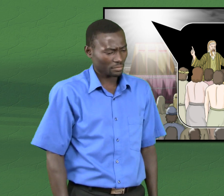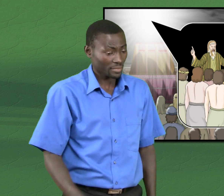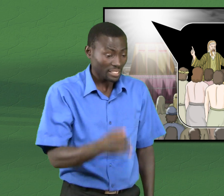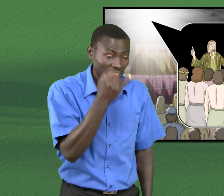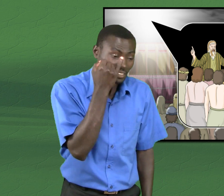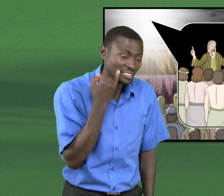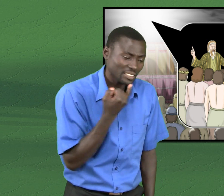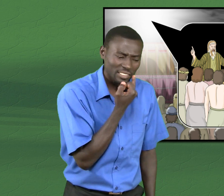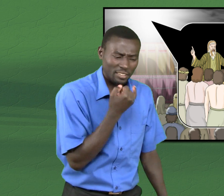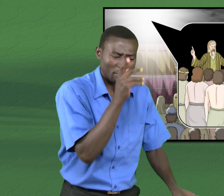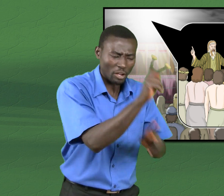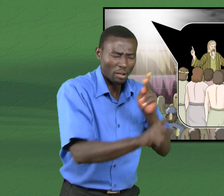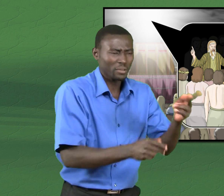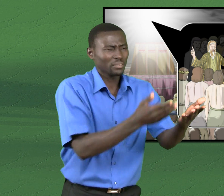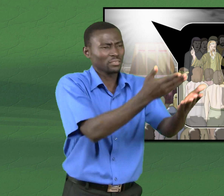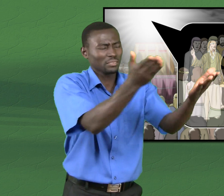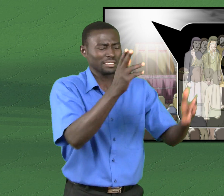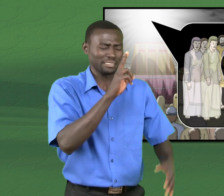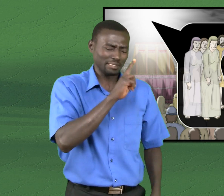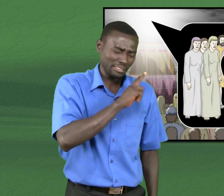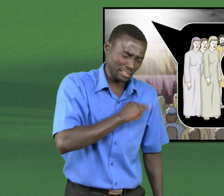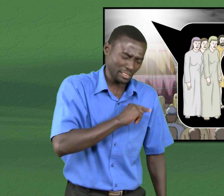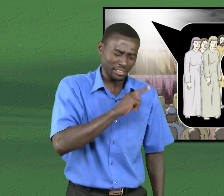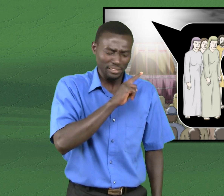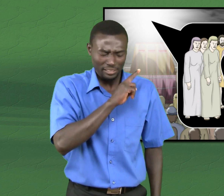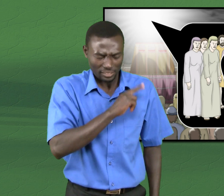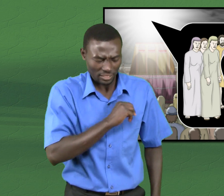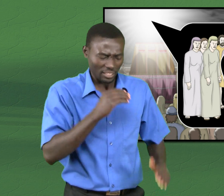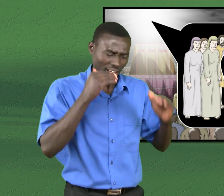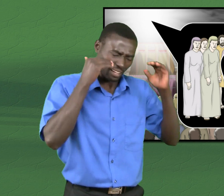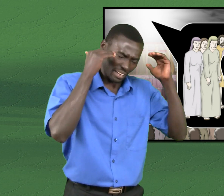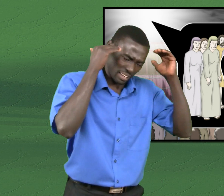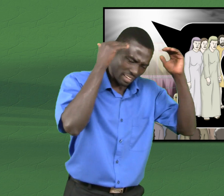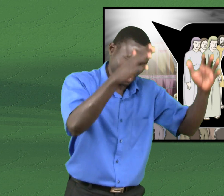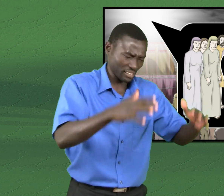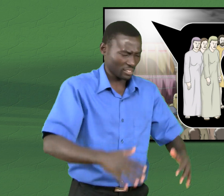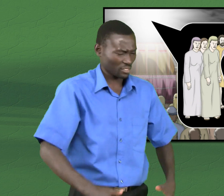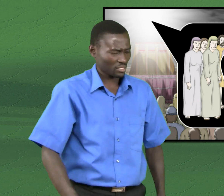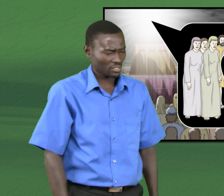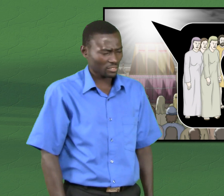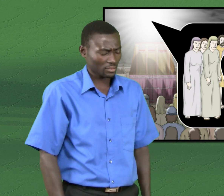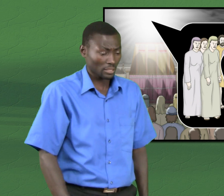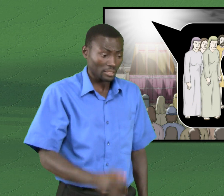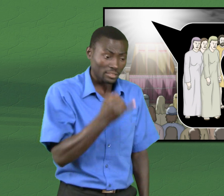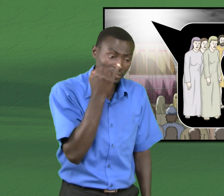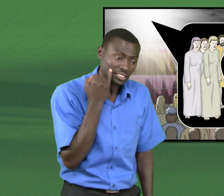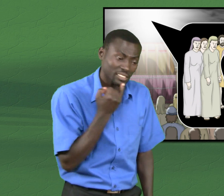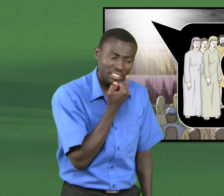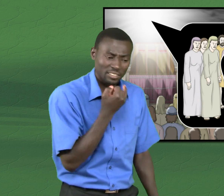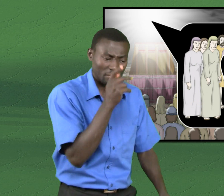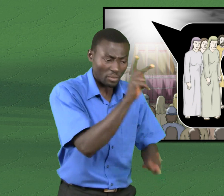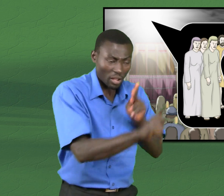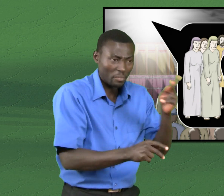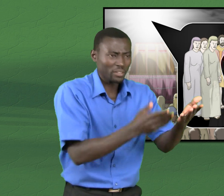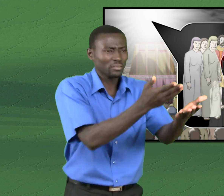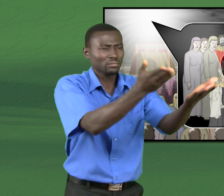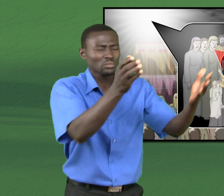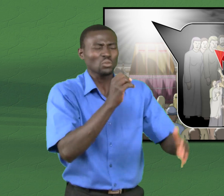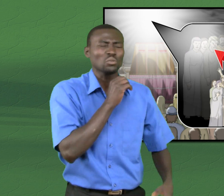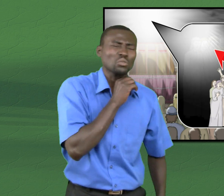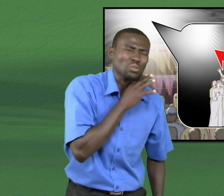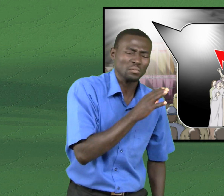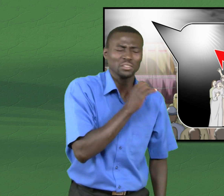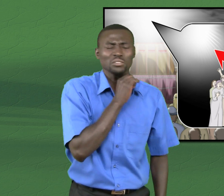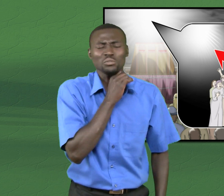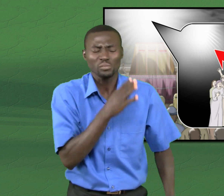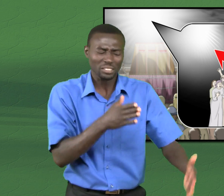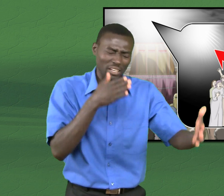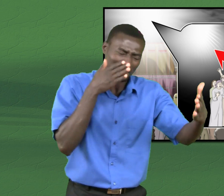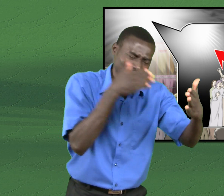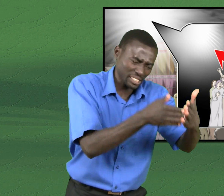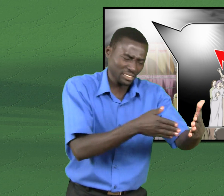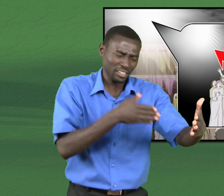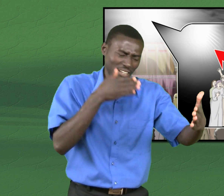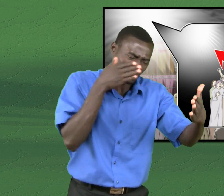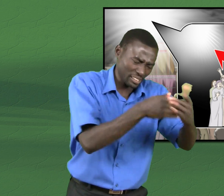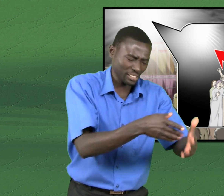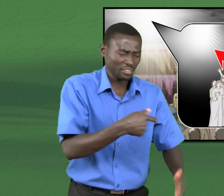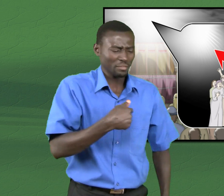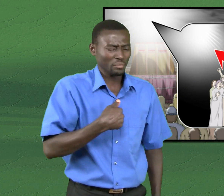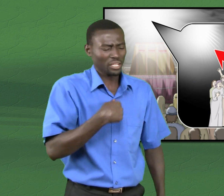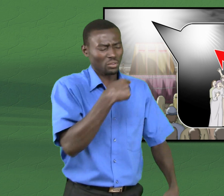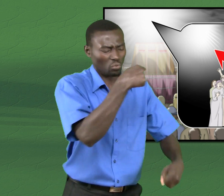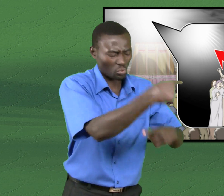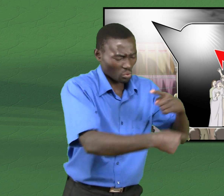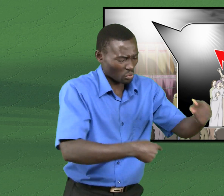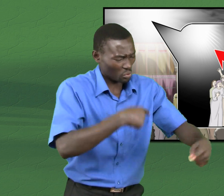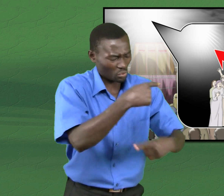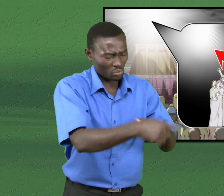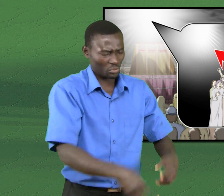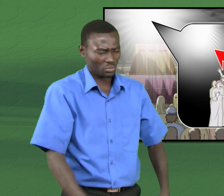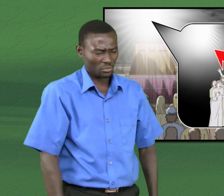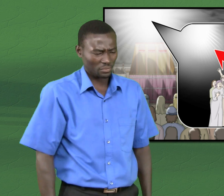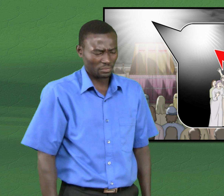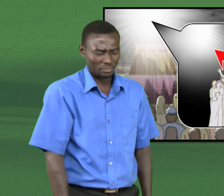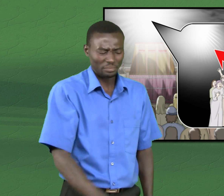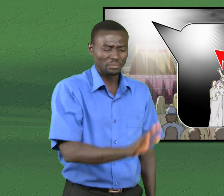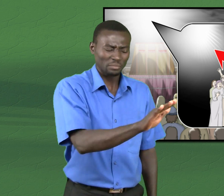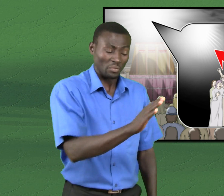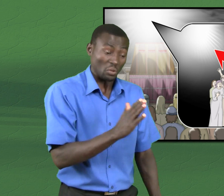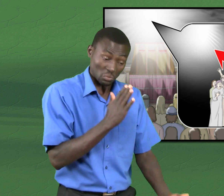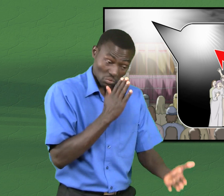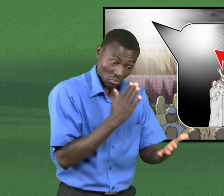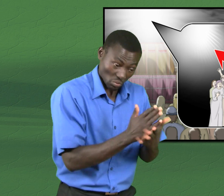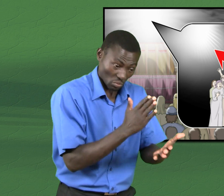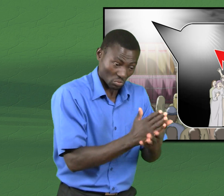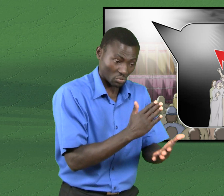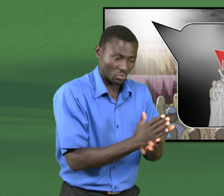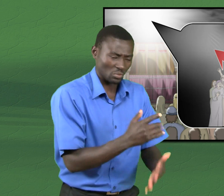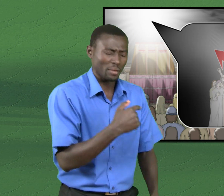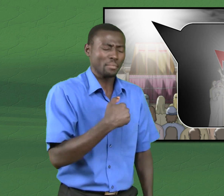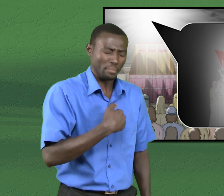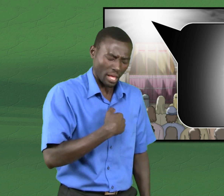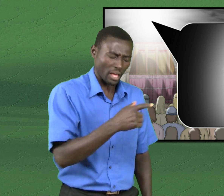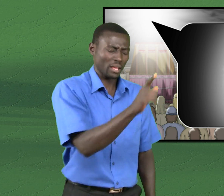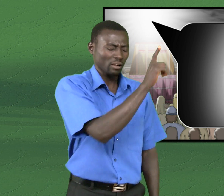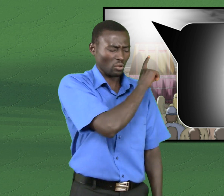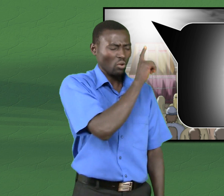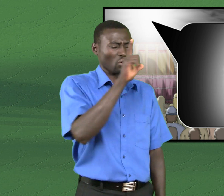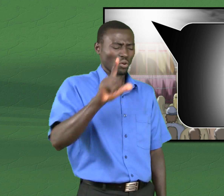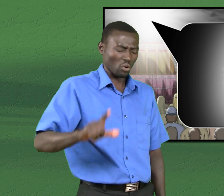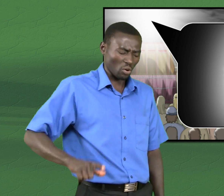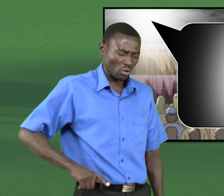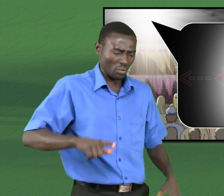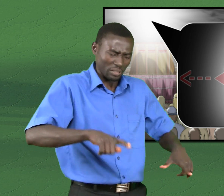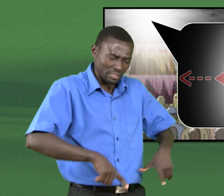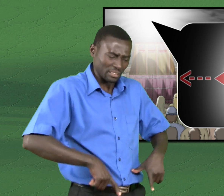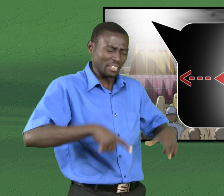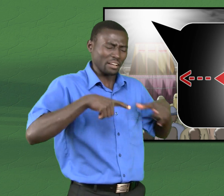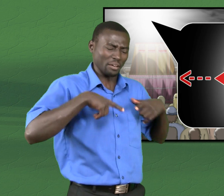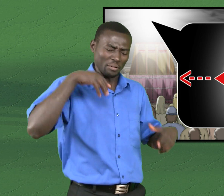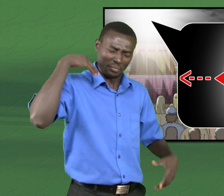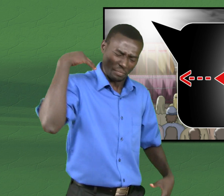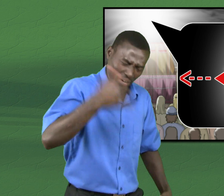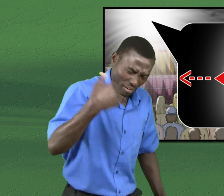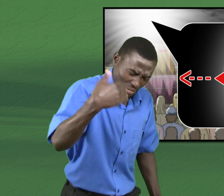I have heard the complaints that the Israelites are making against Me.